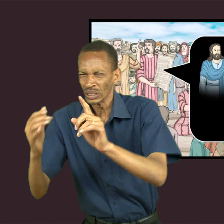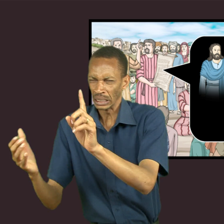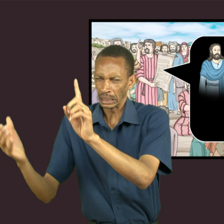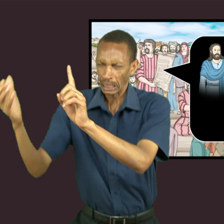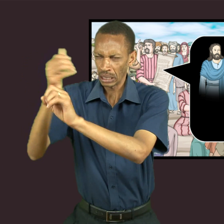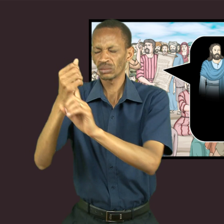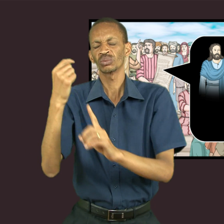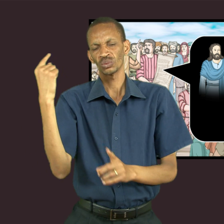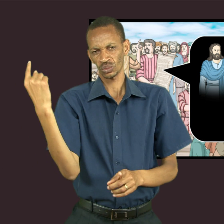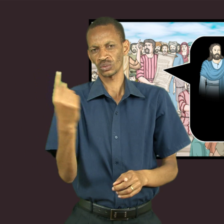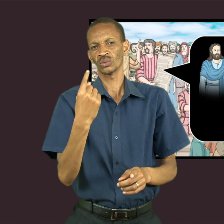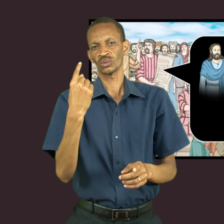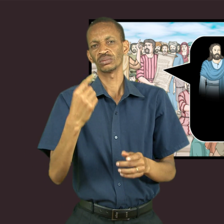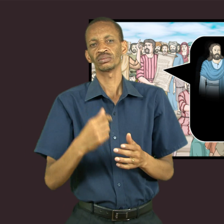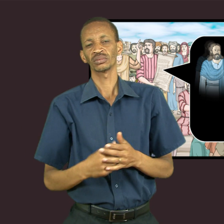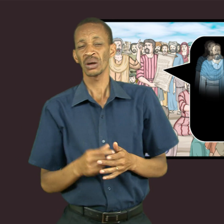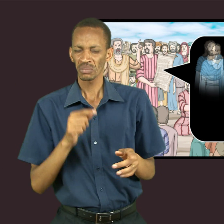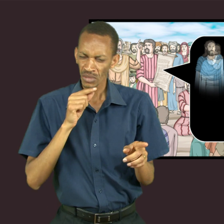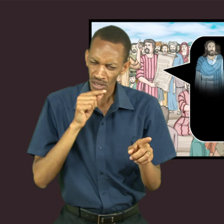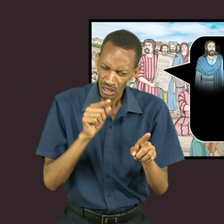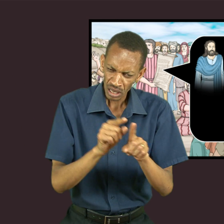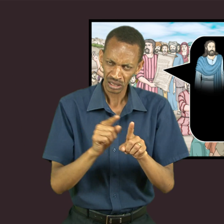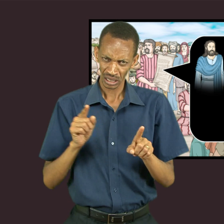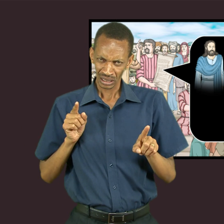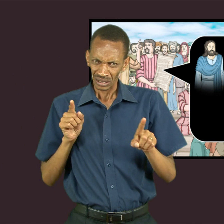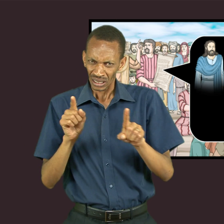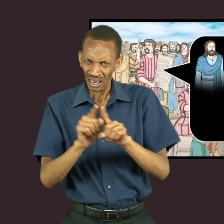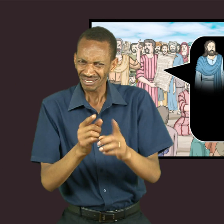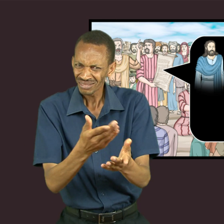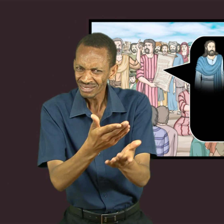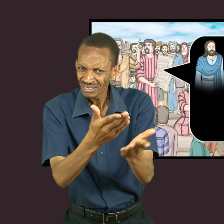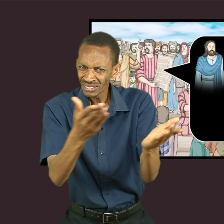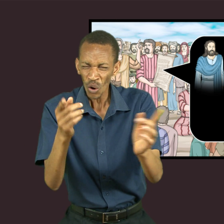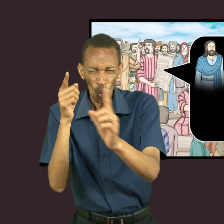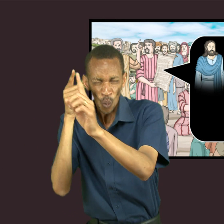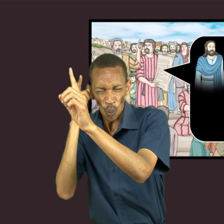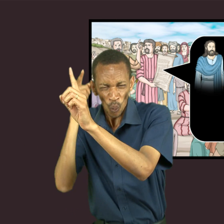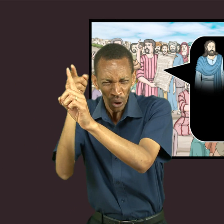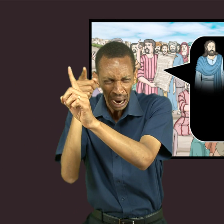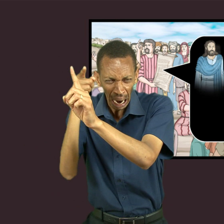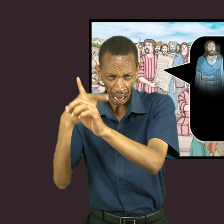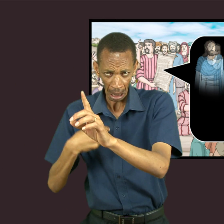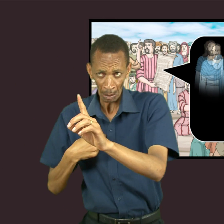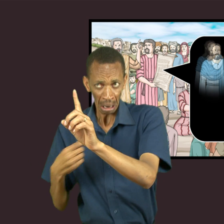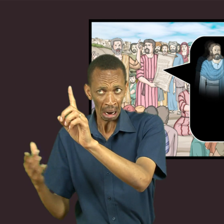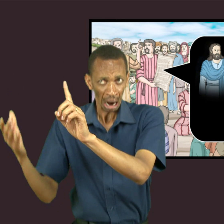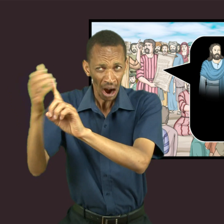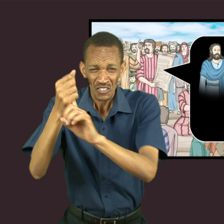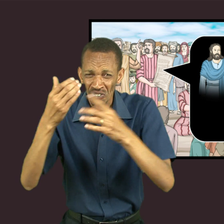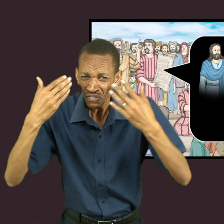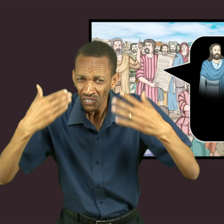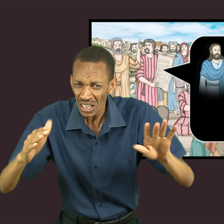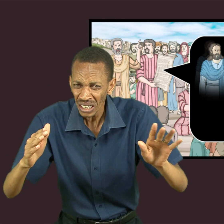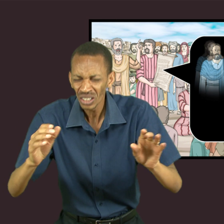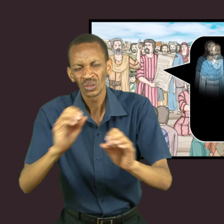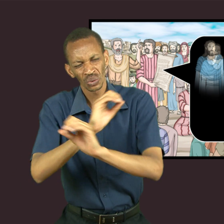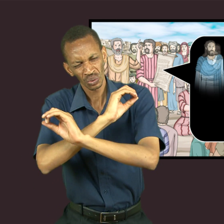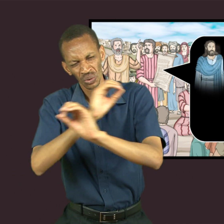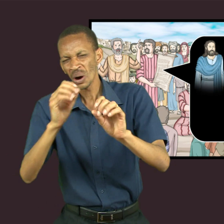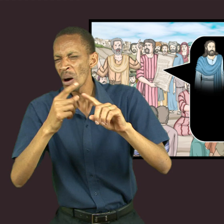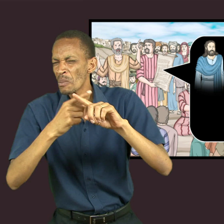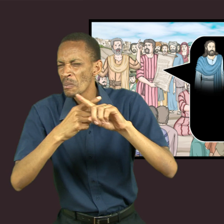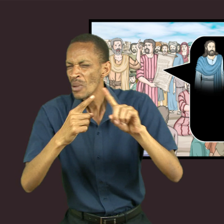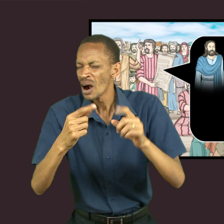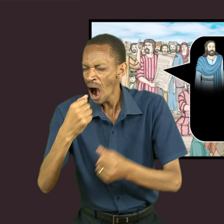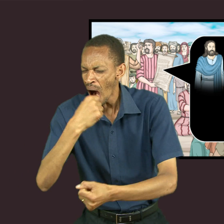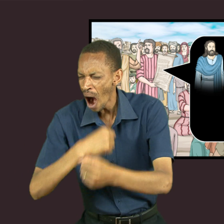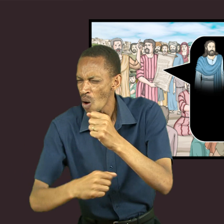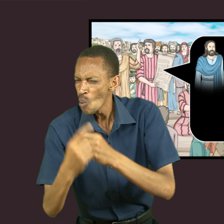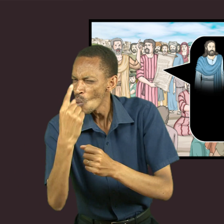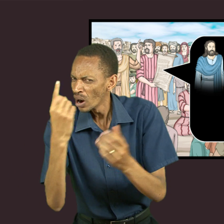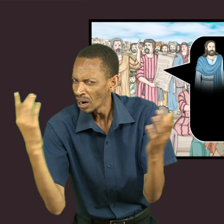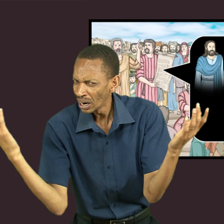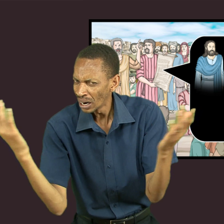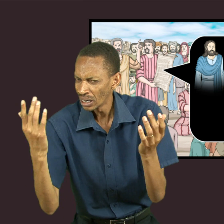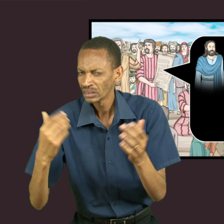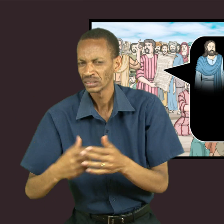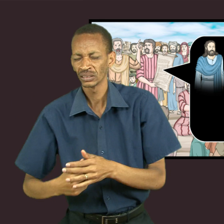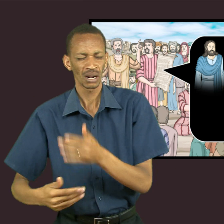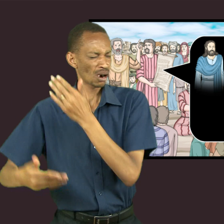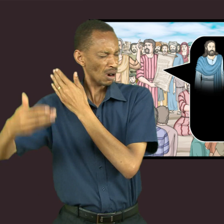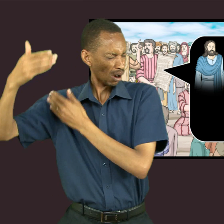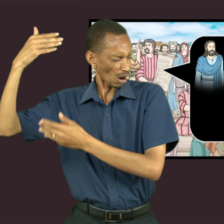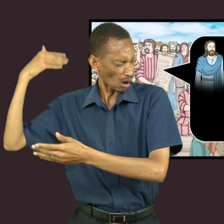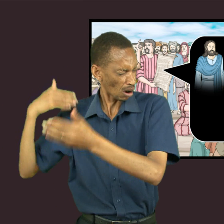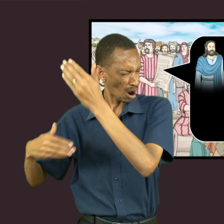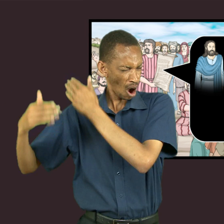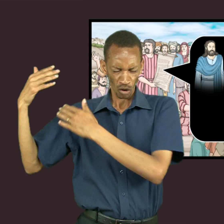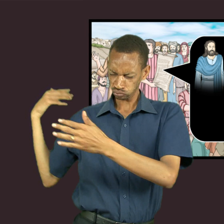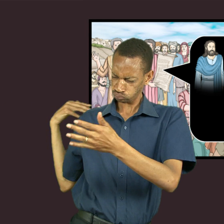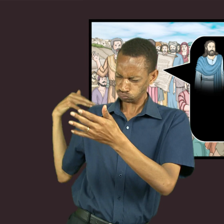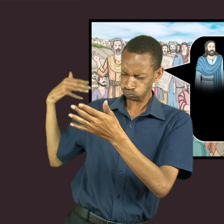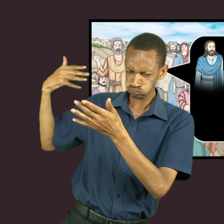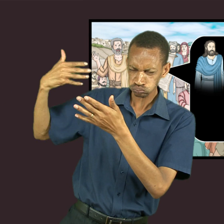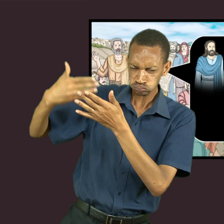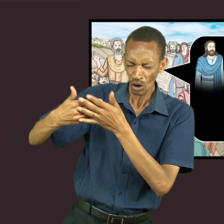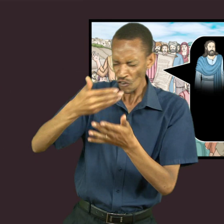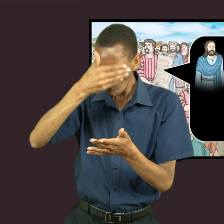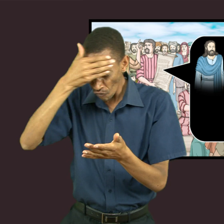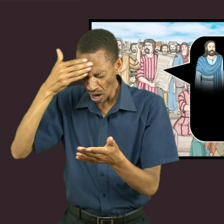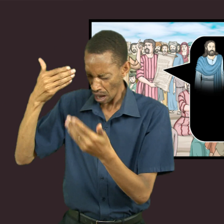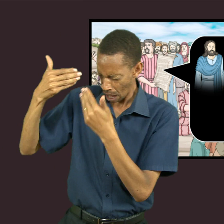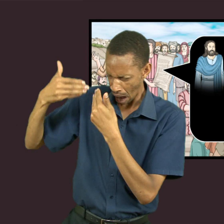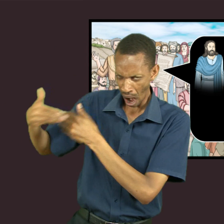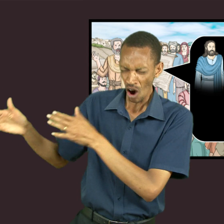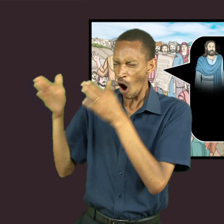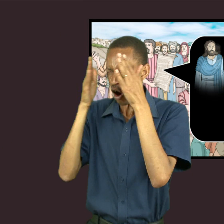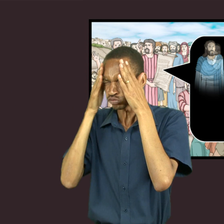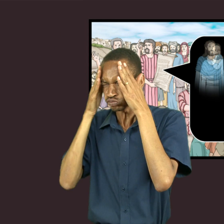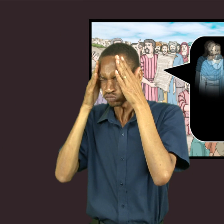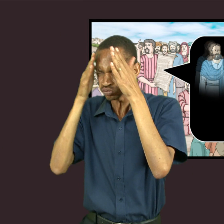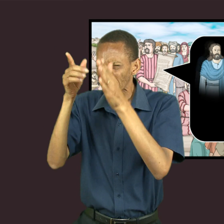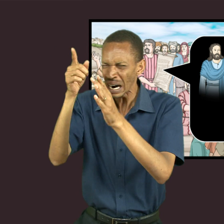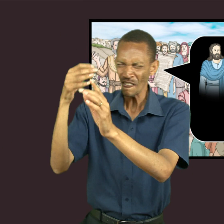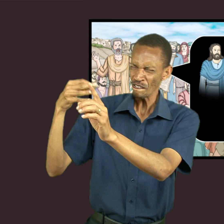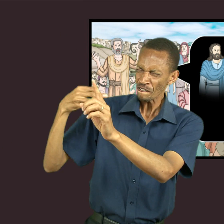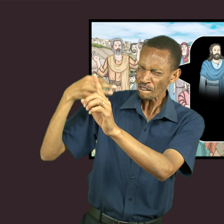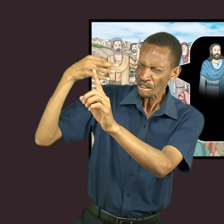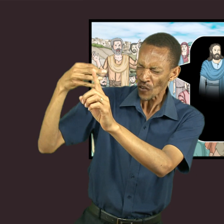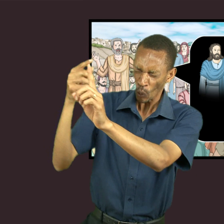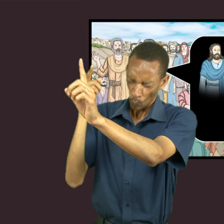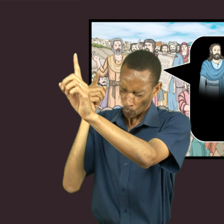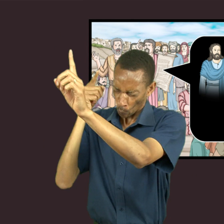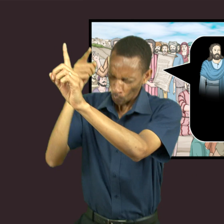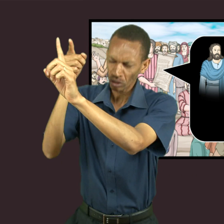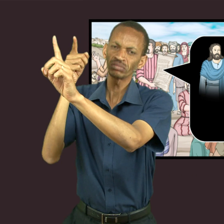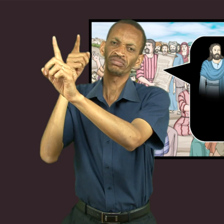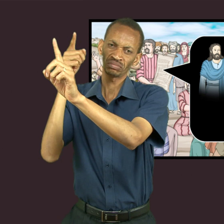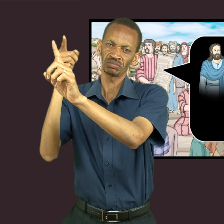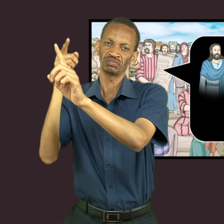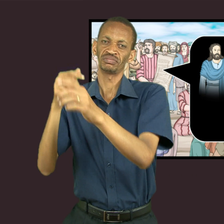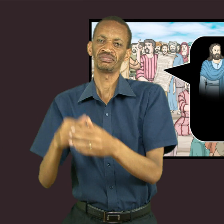Brothers, I do not consider myself yet to have taken hold of it.